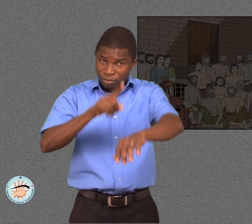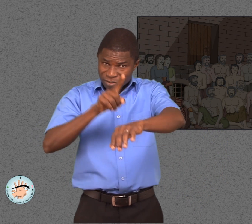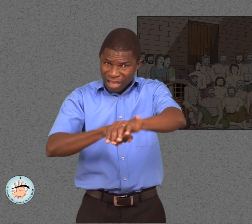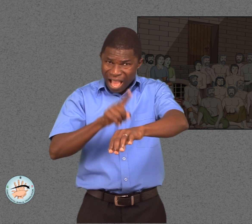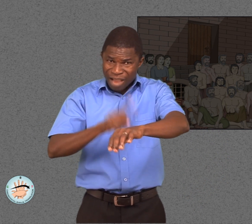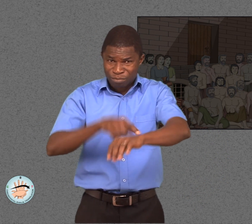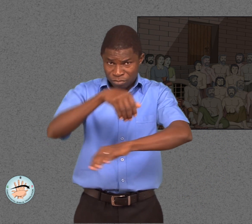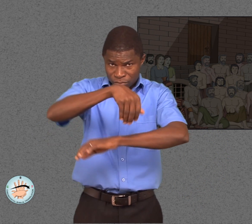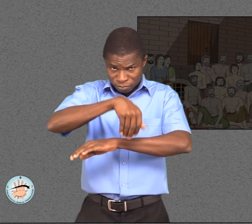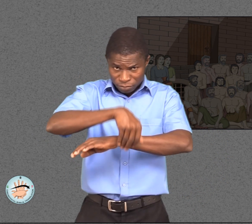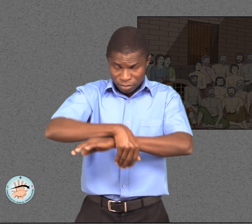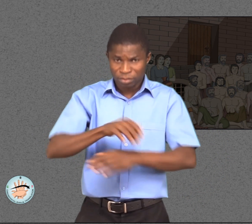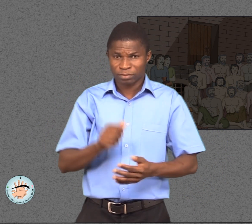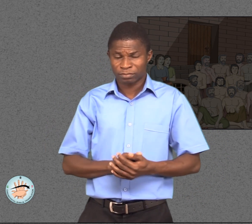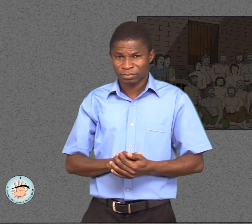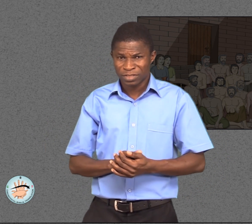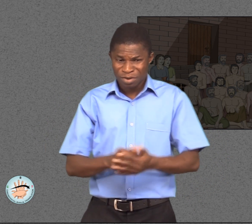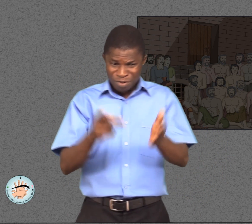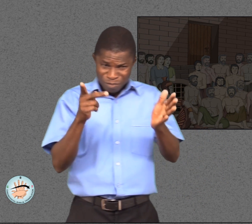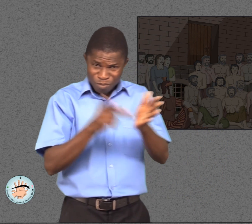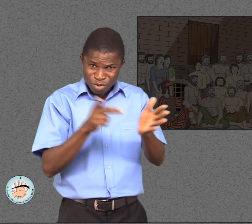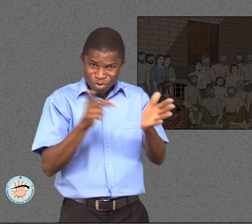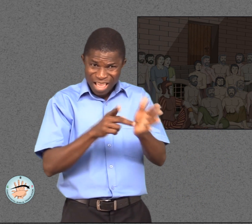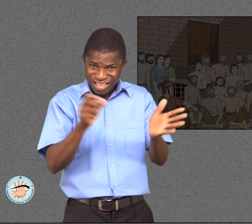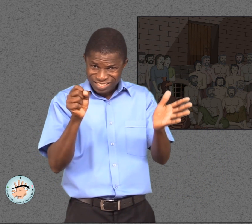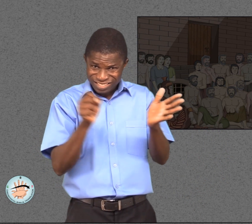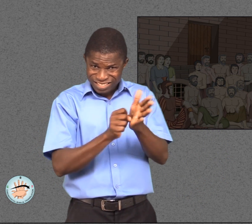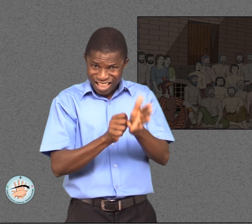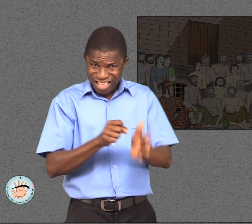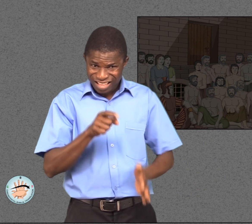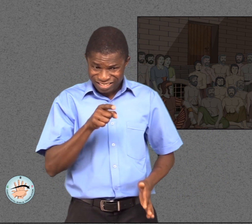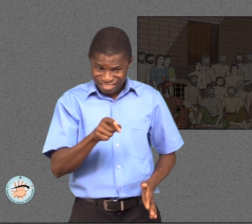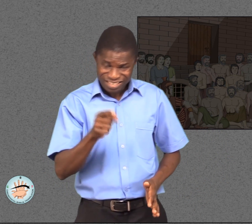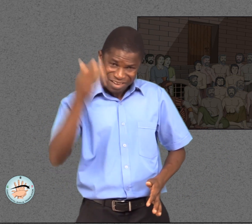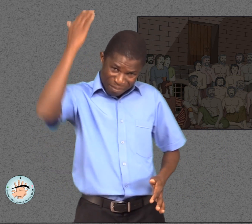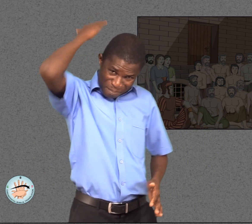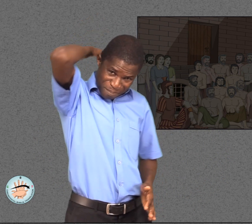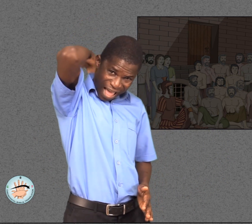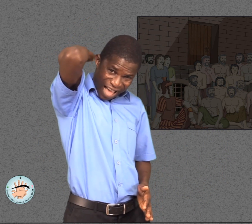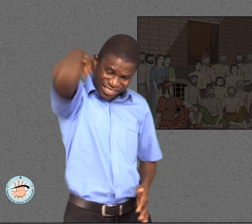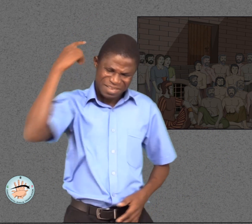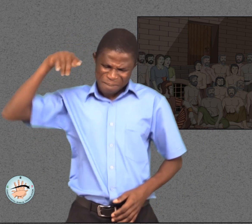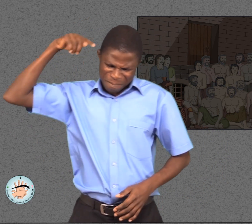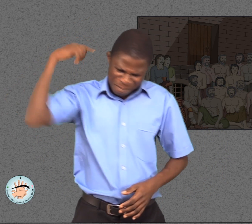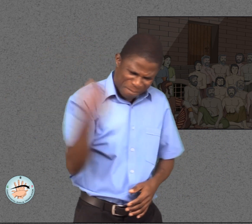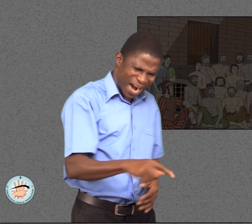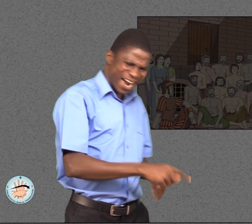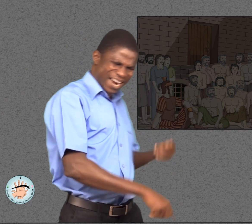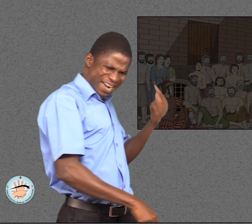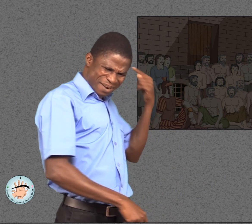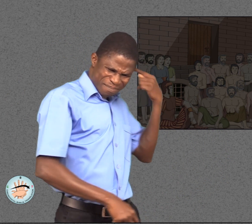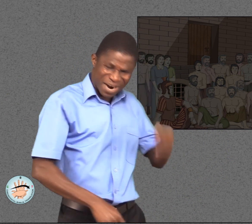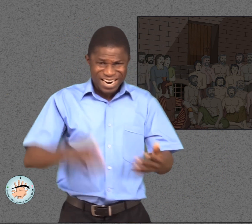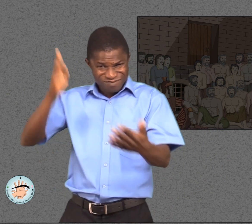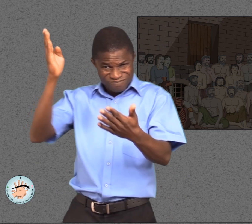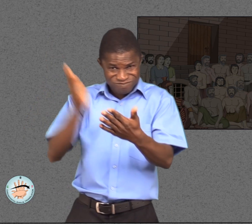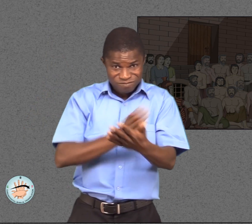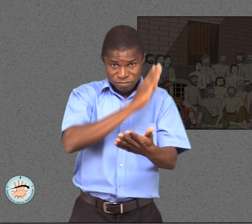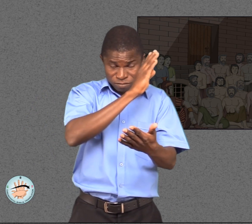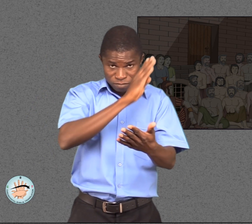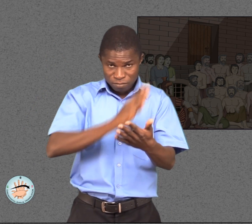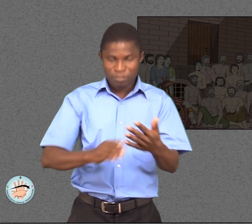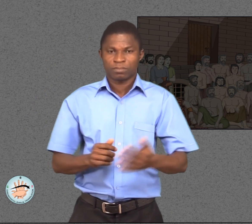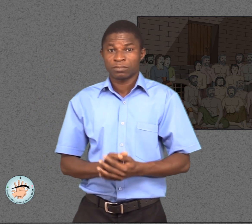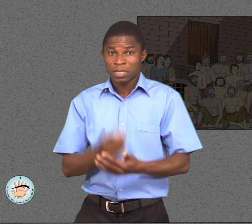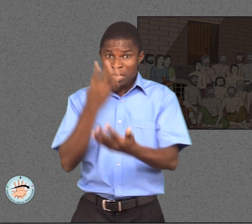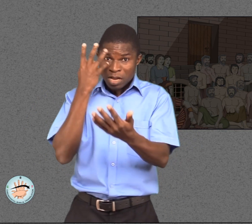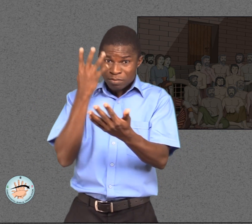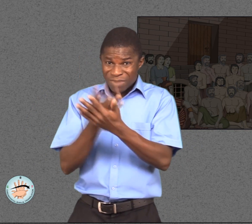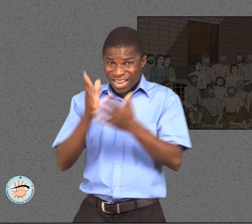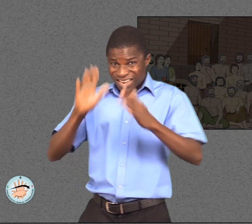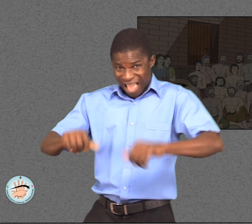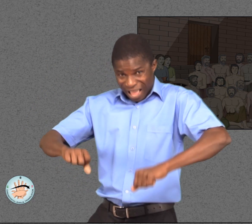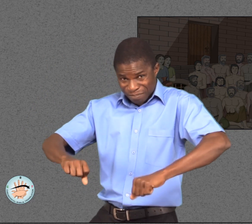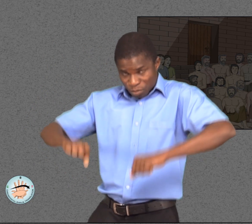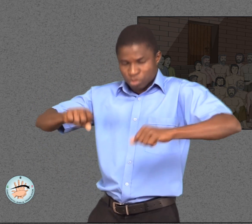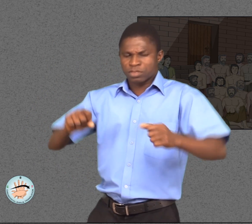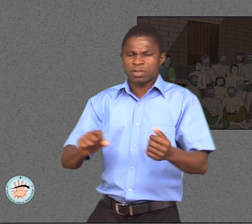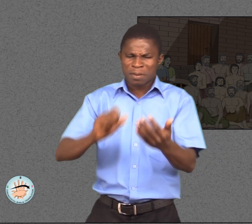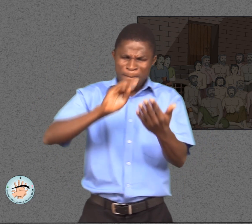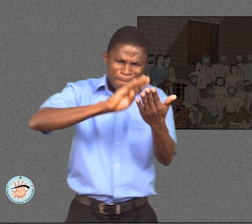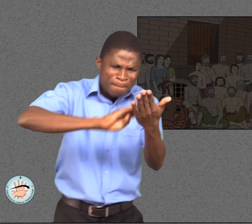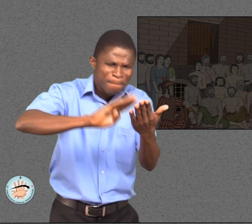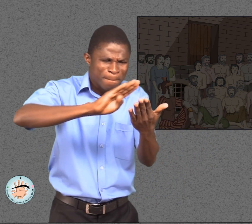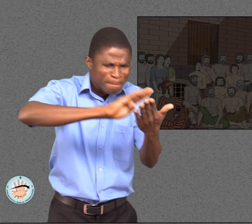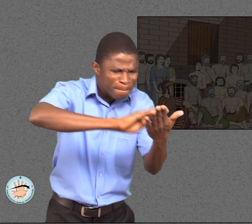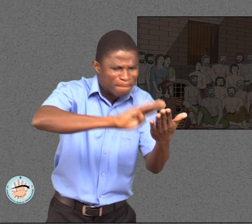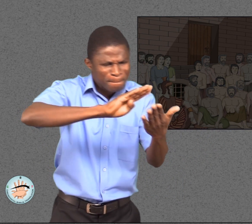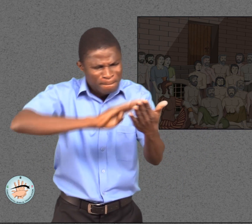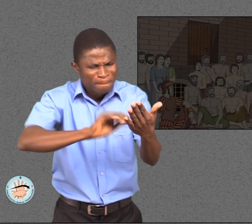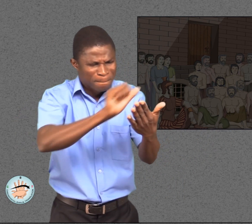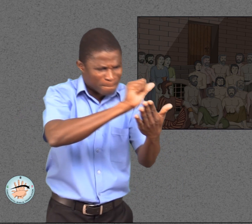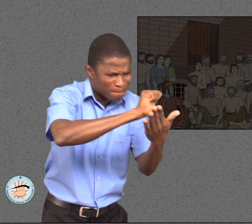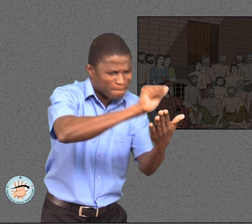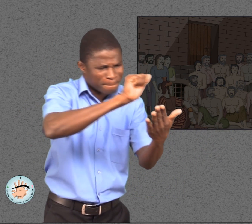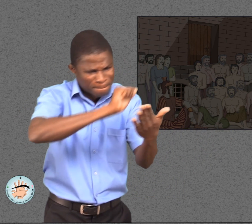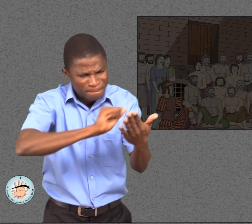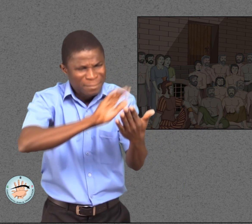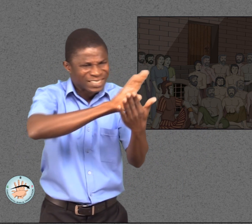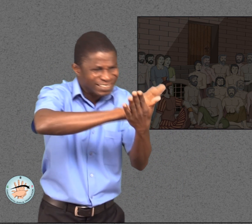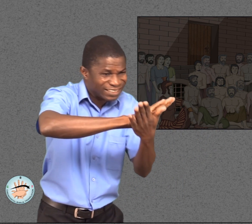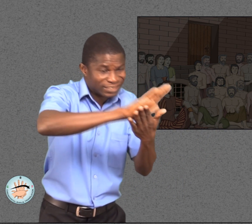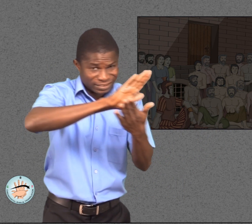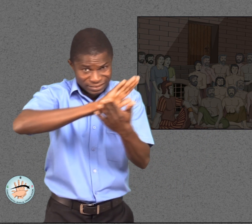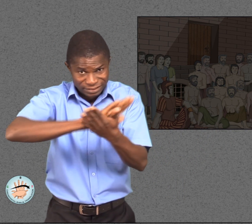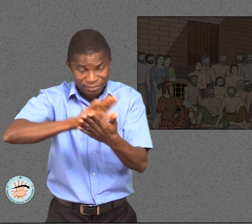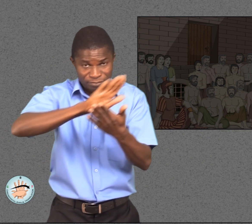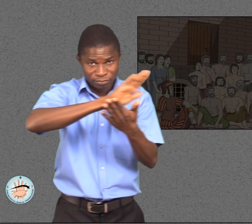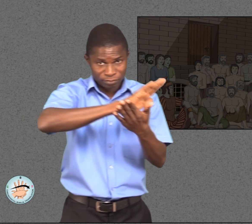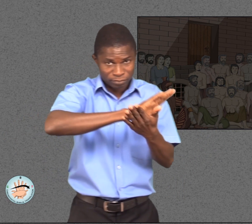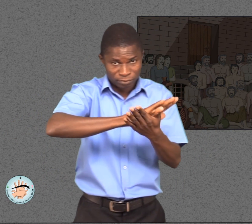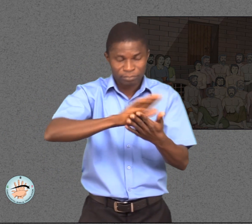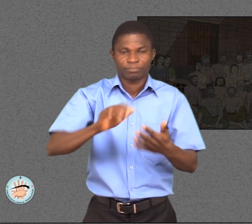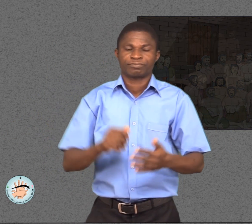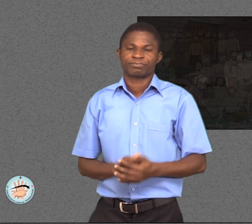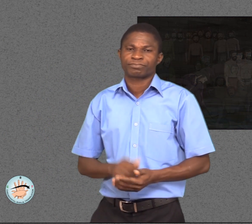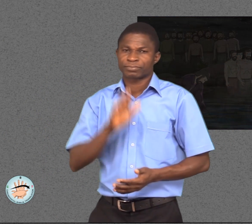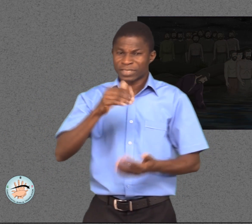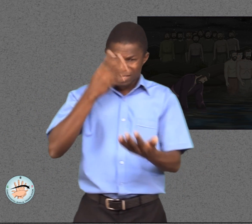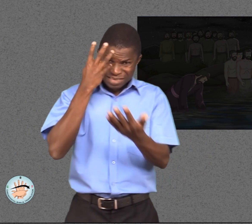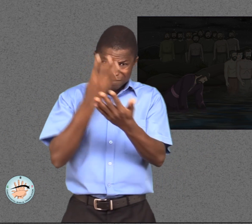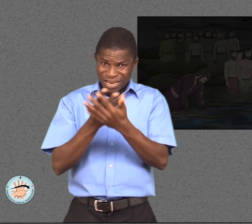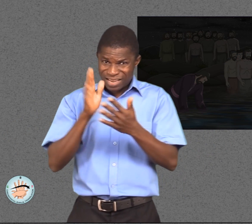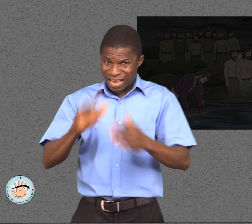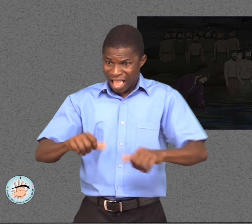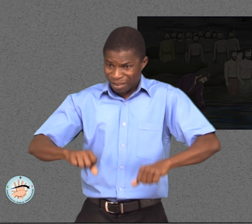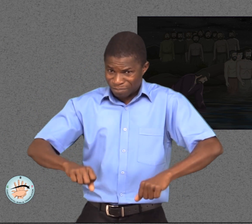At that hour of the night, the jailer took them and washed their wounds.